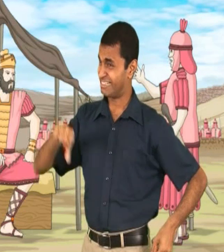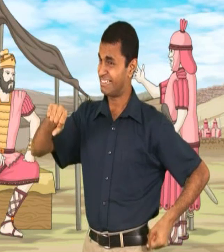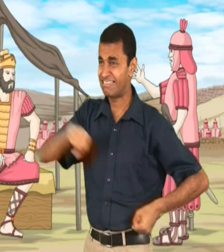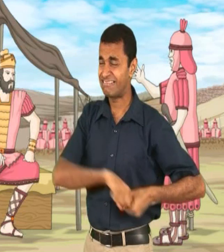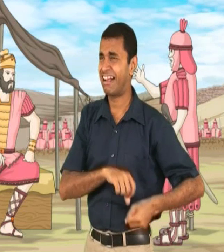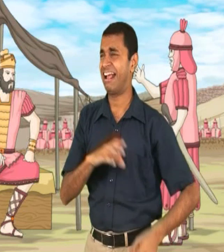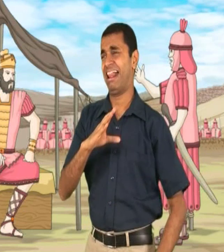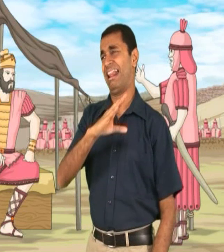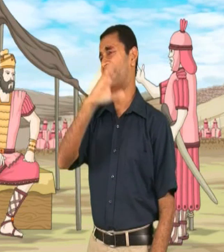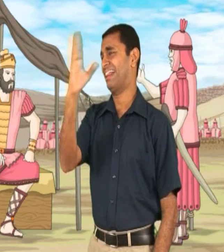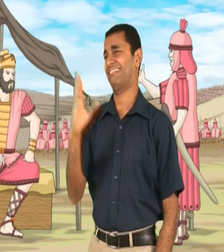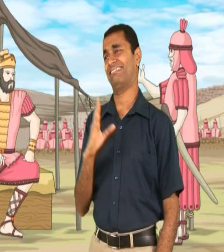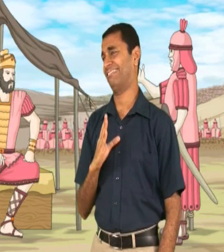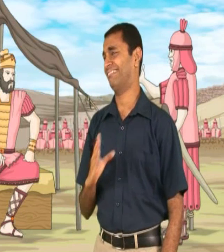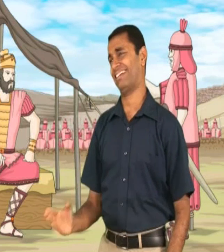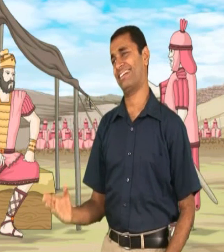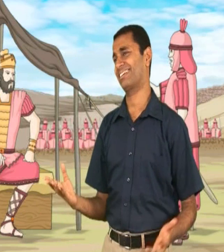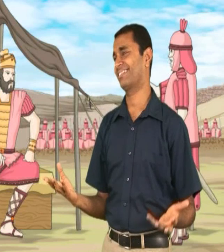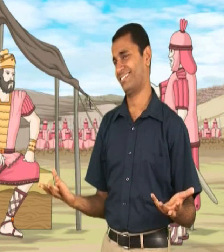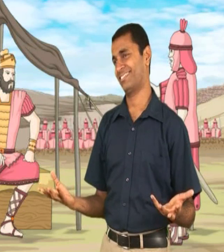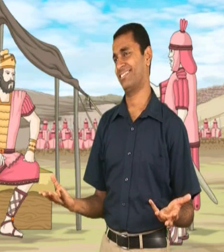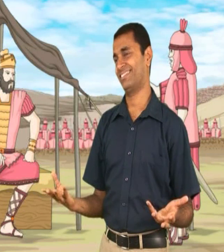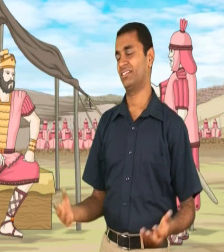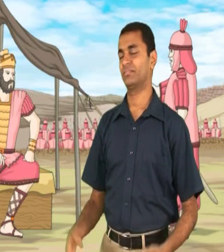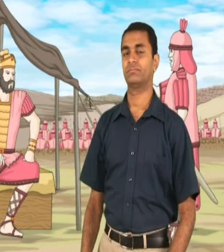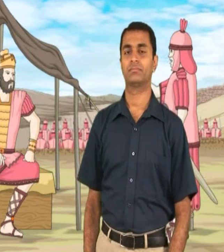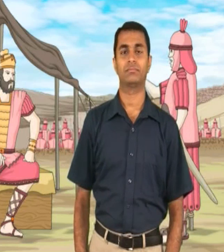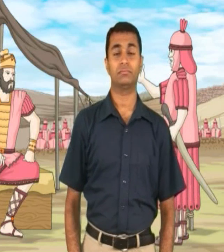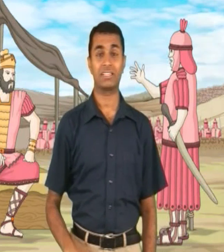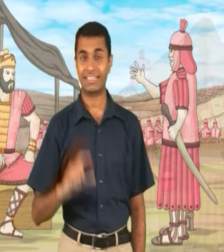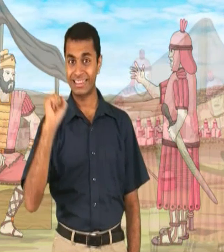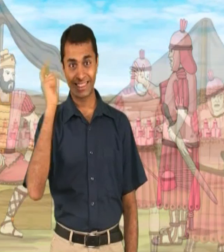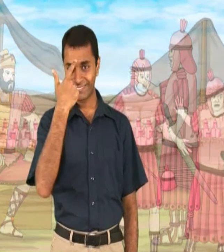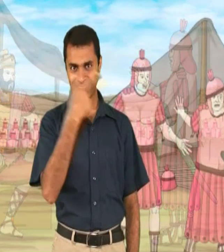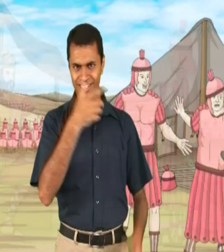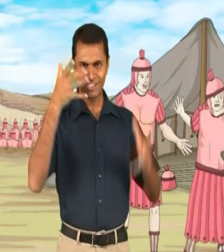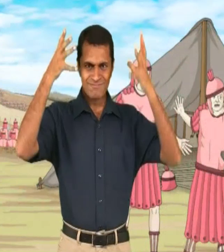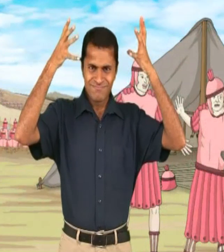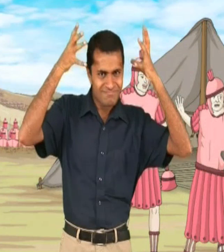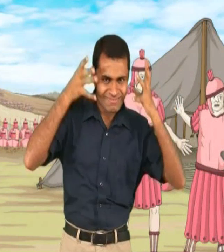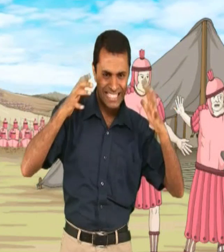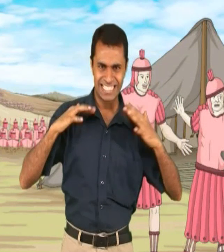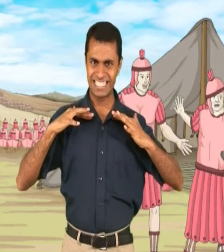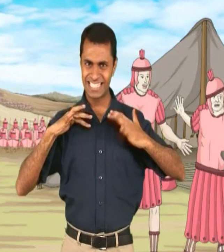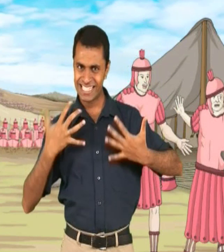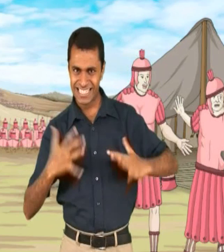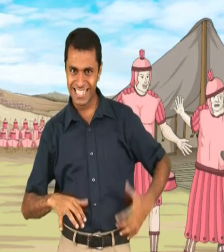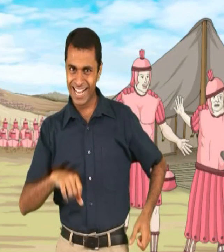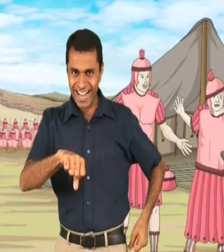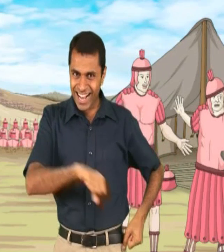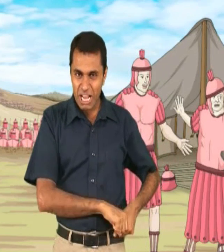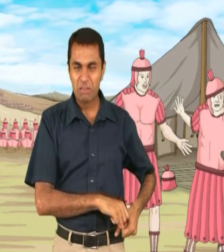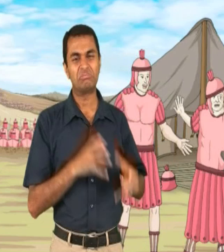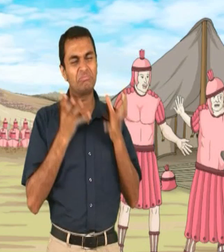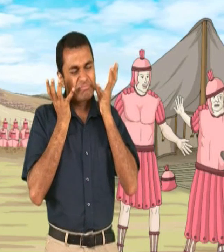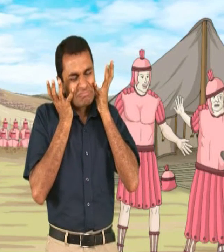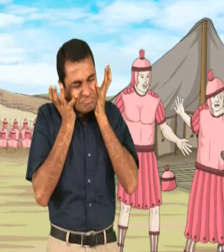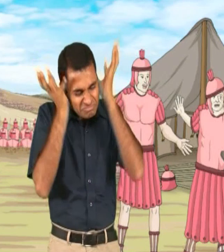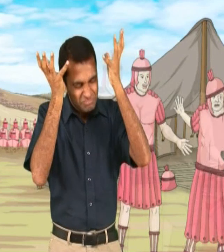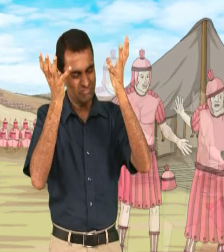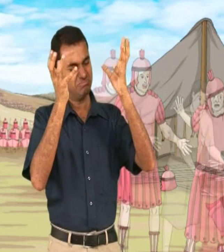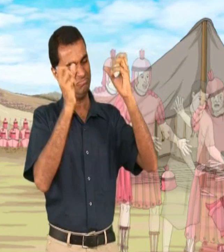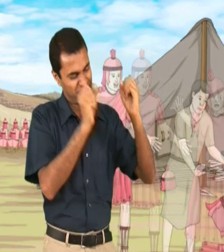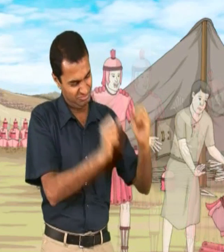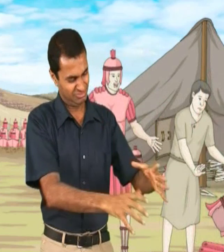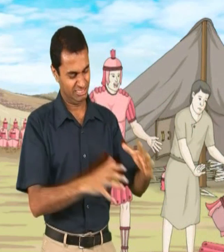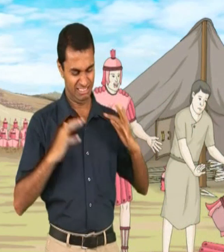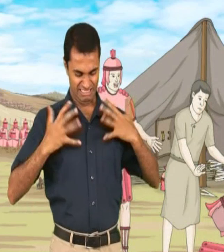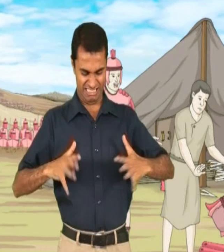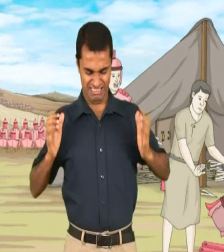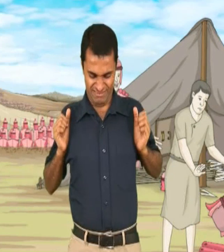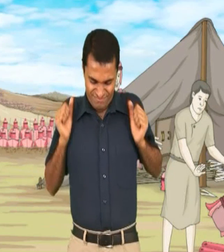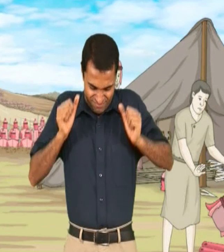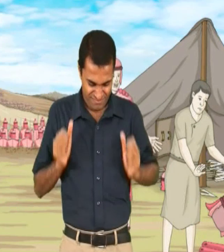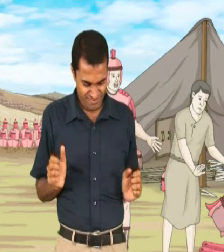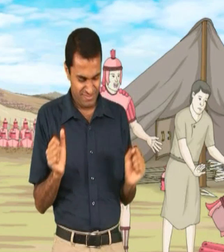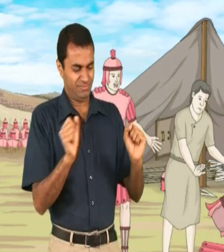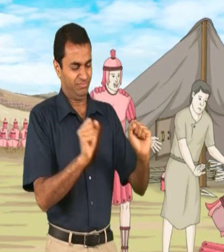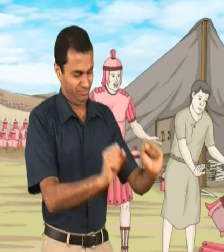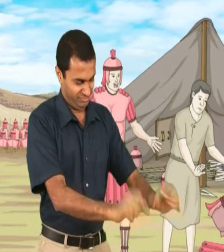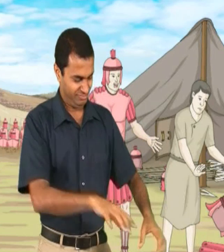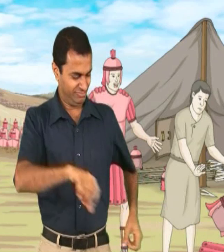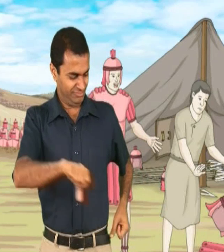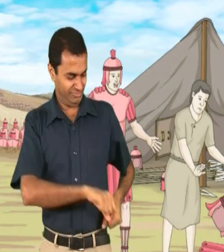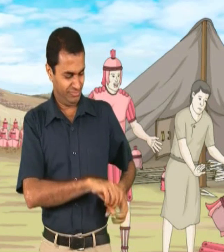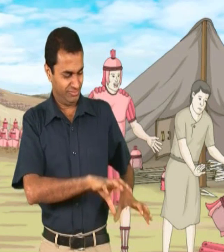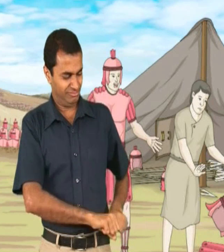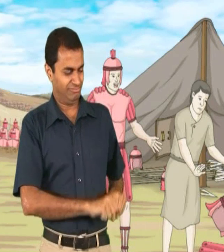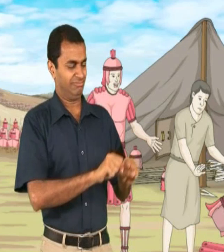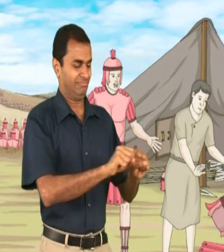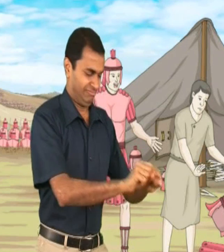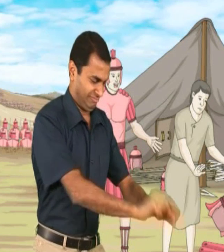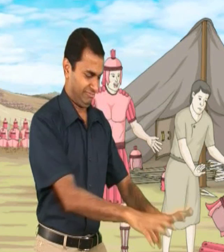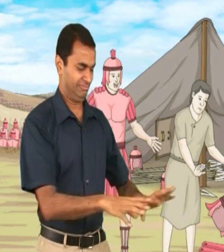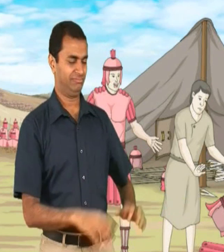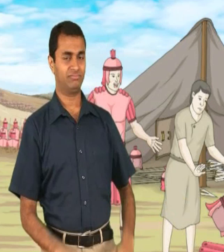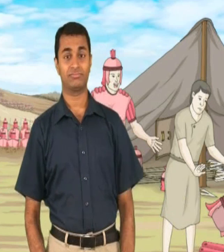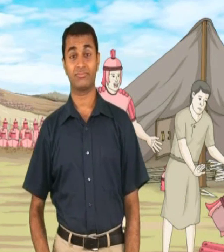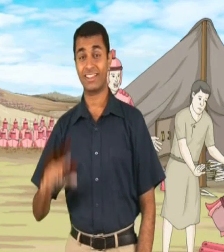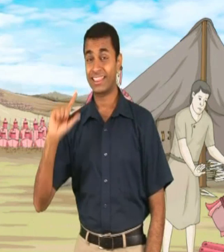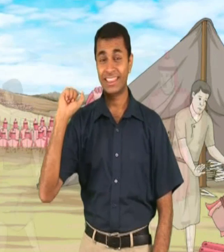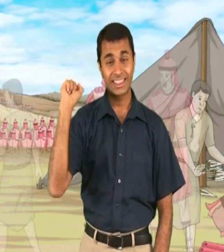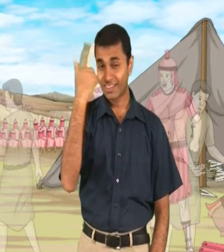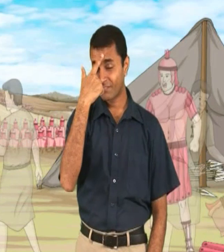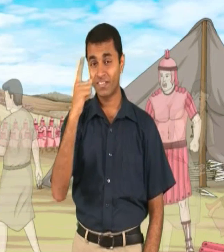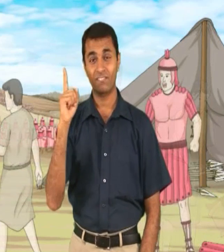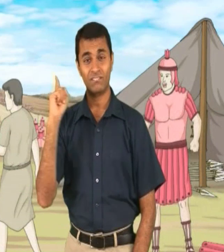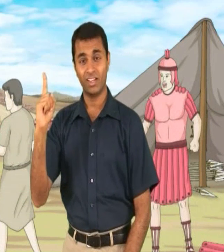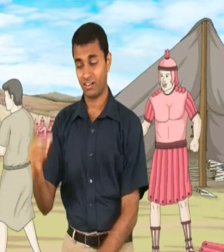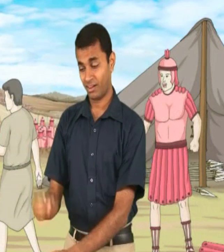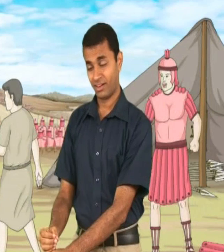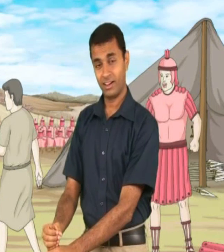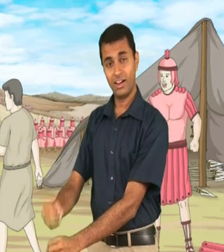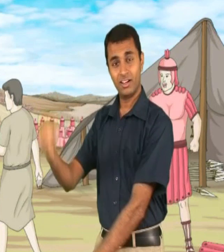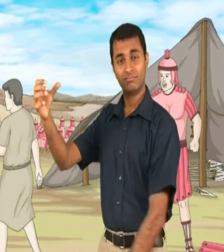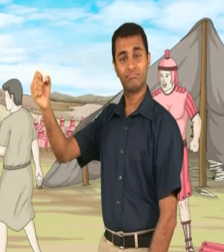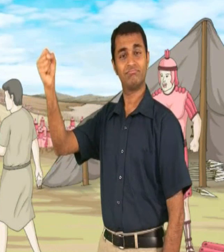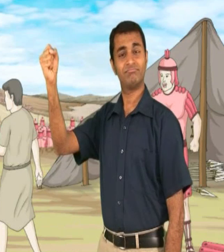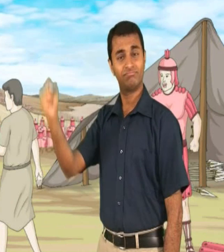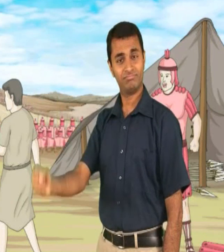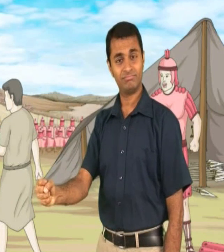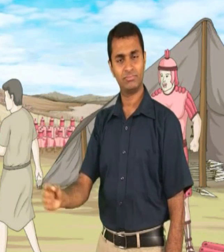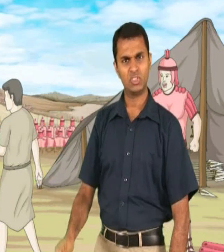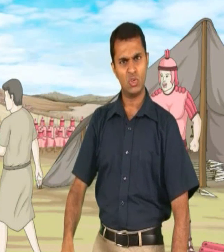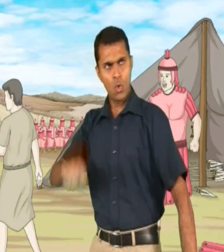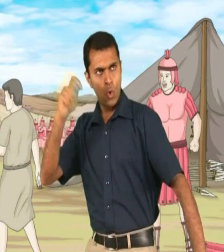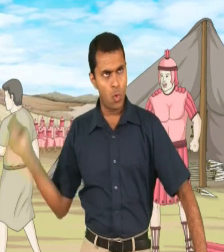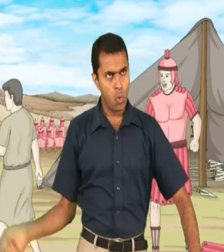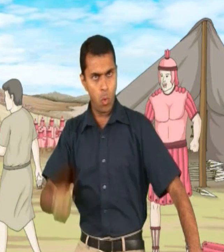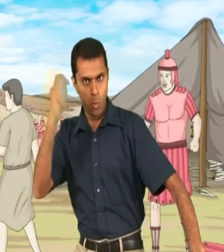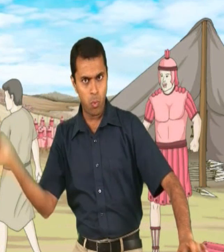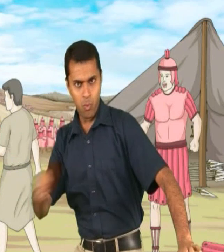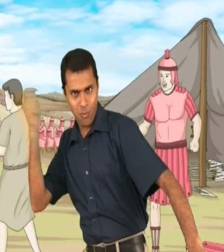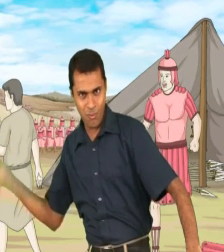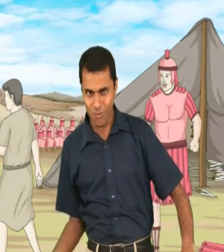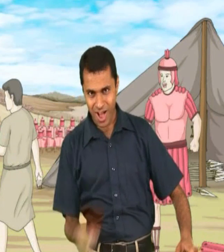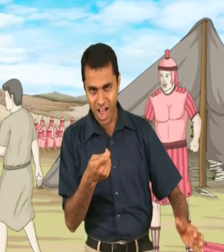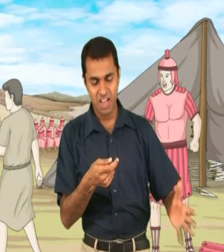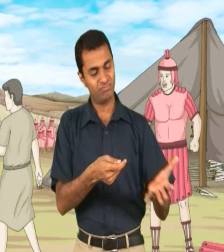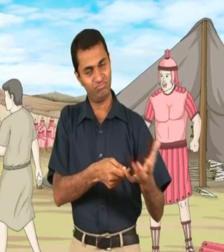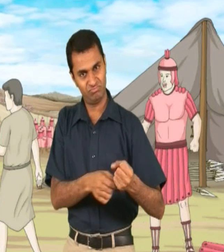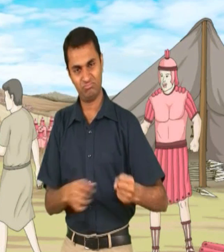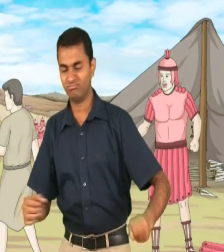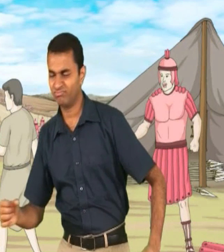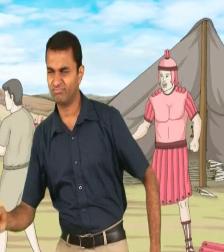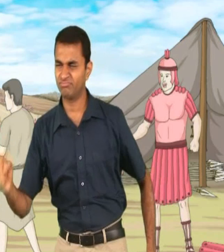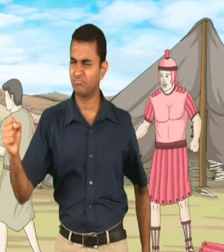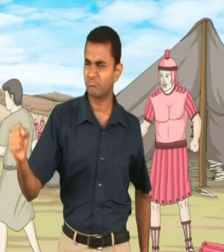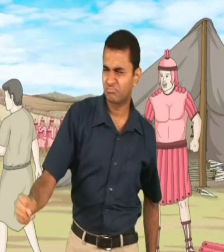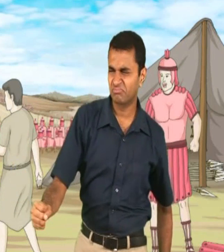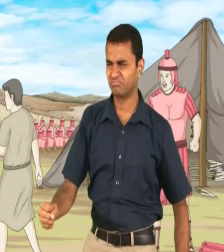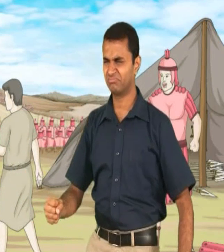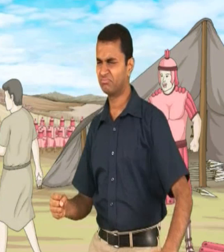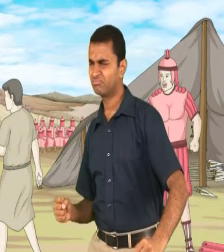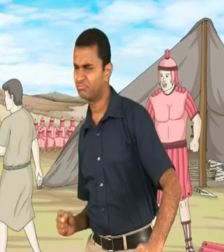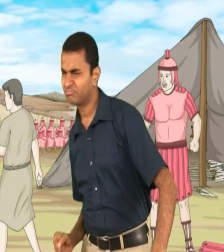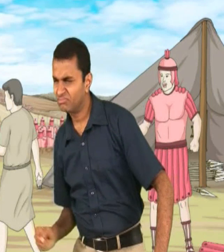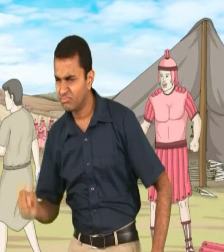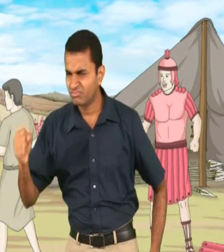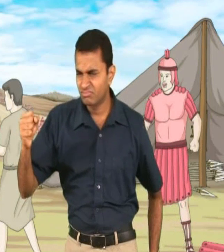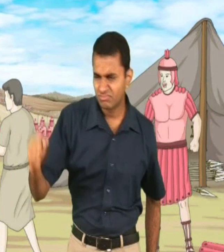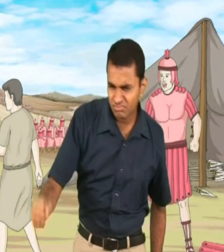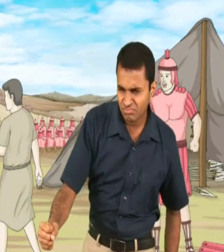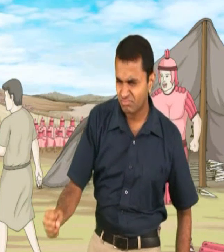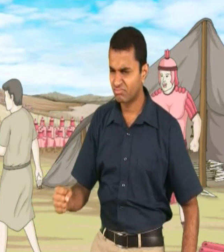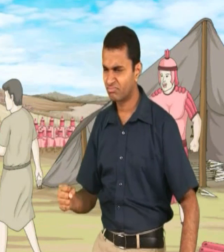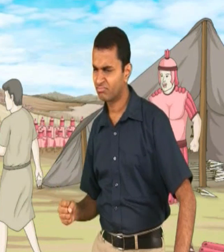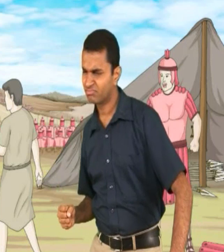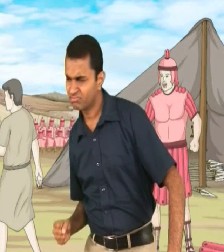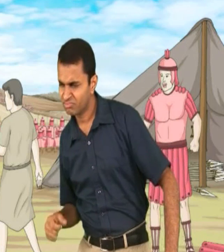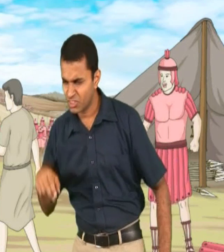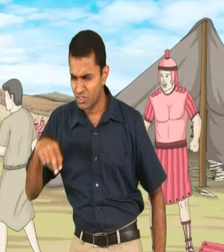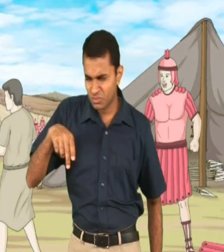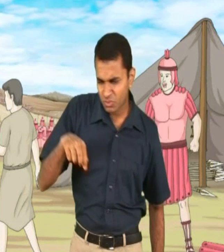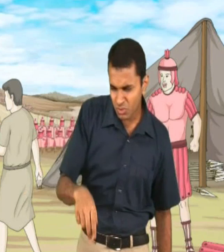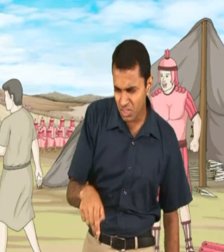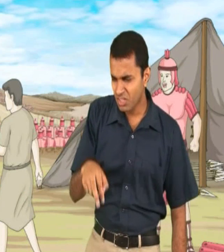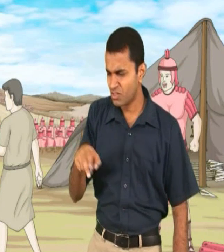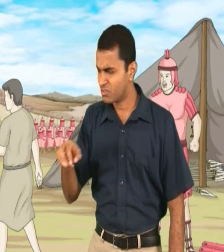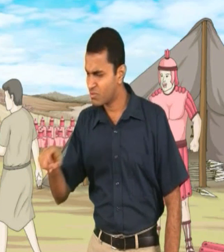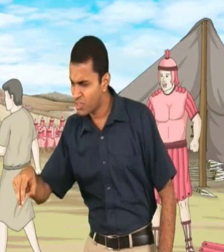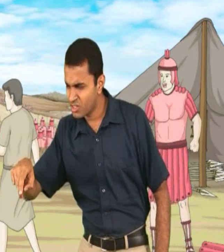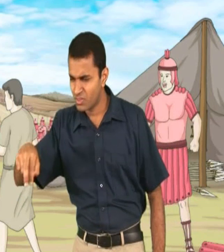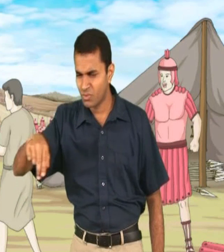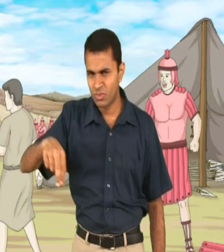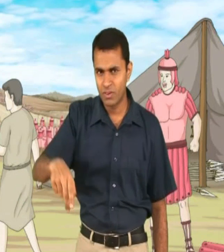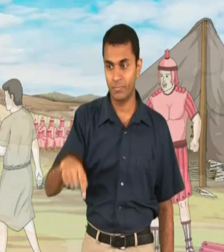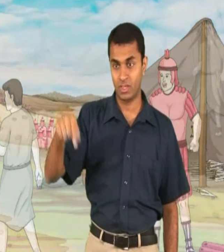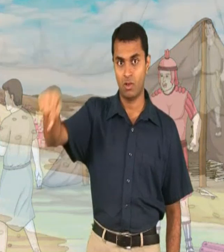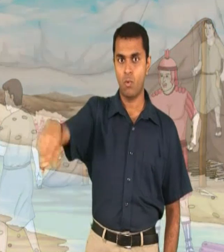“I cannot walk in these,” David said to Saul. “I am not accustomed to them.”